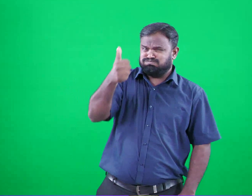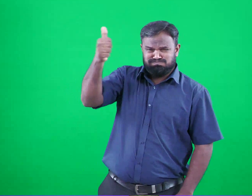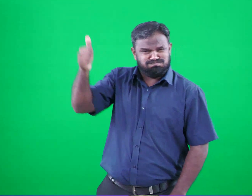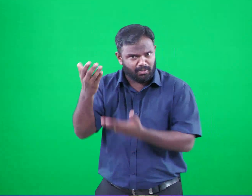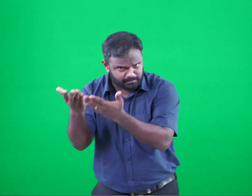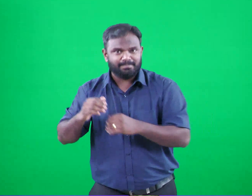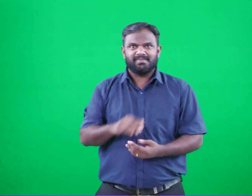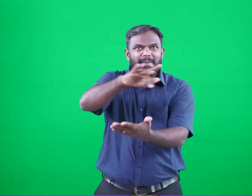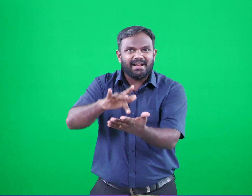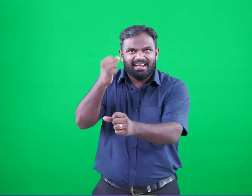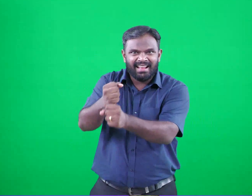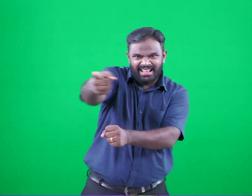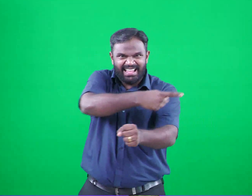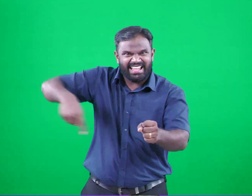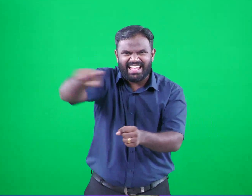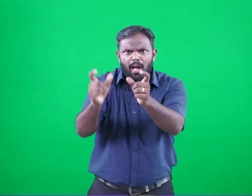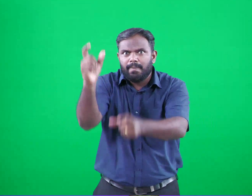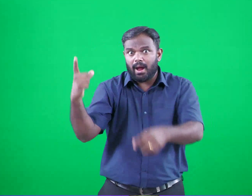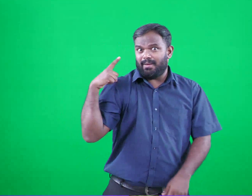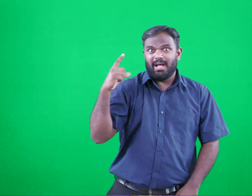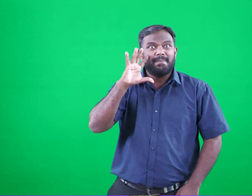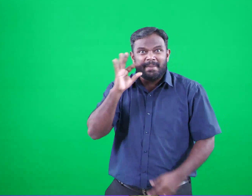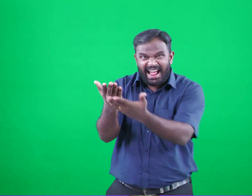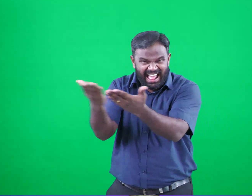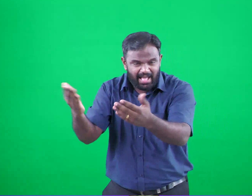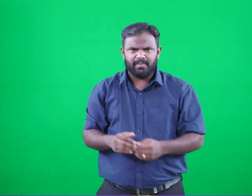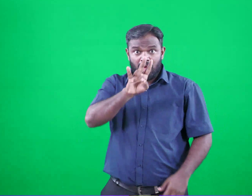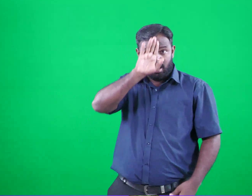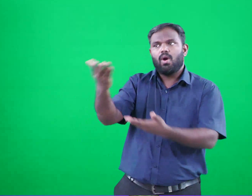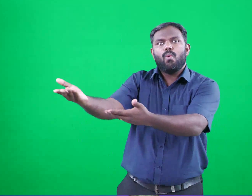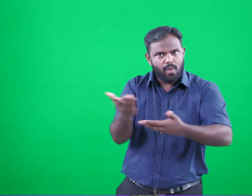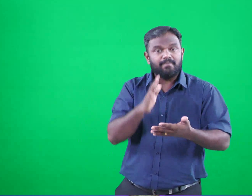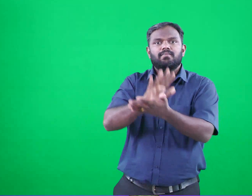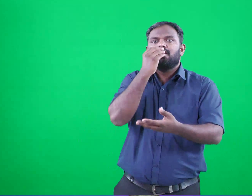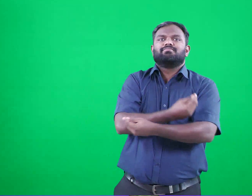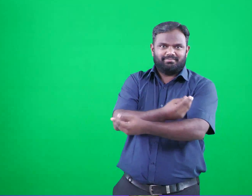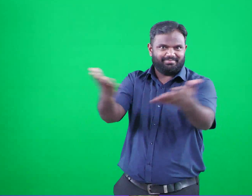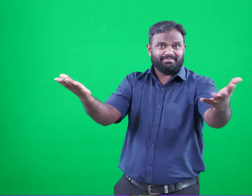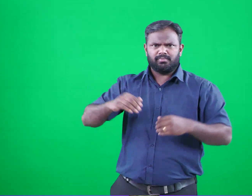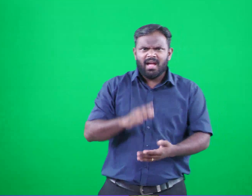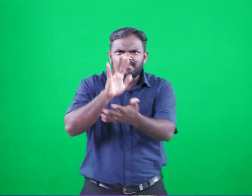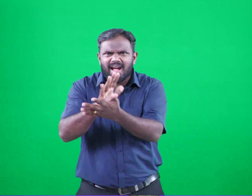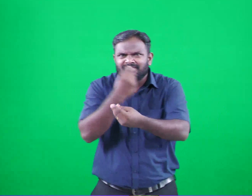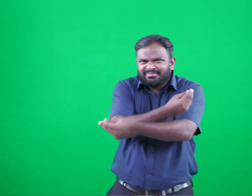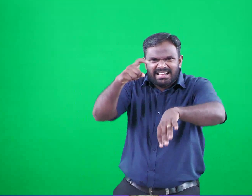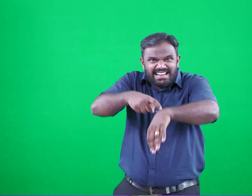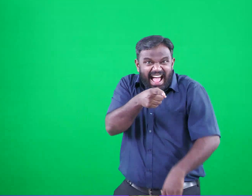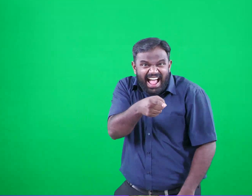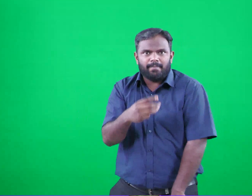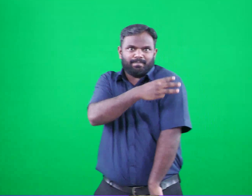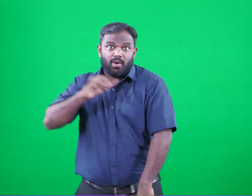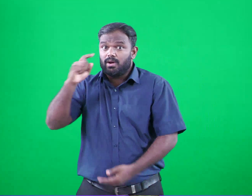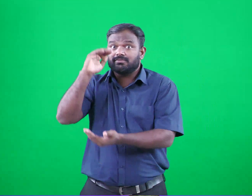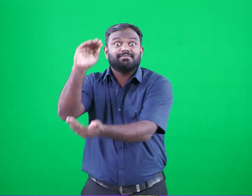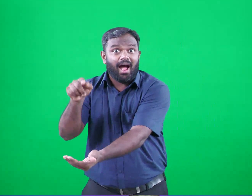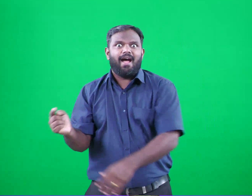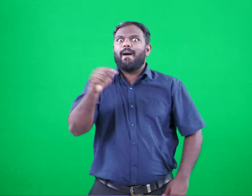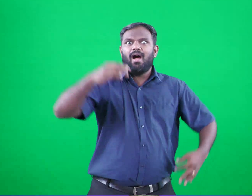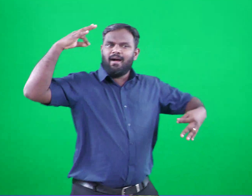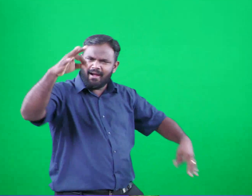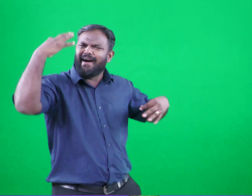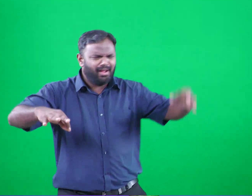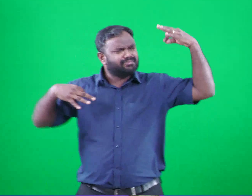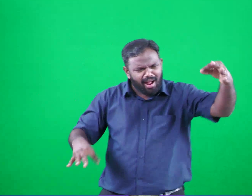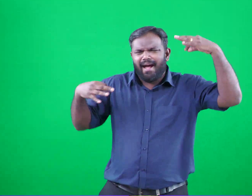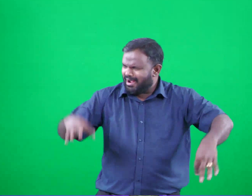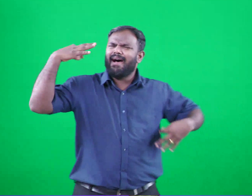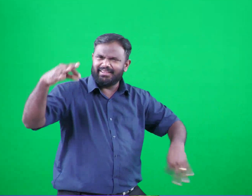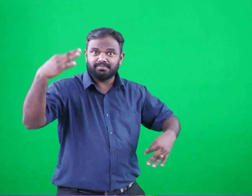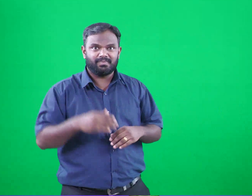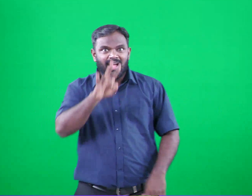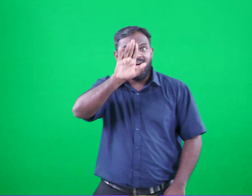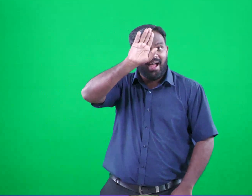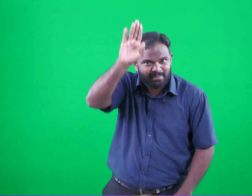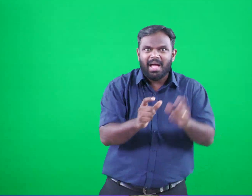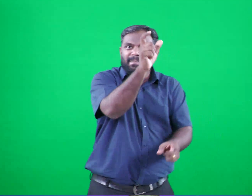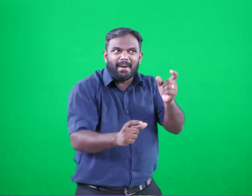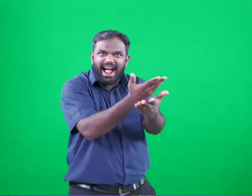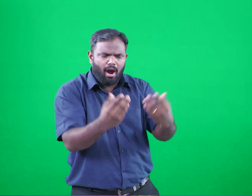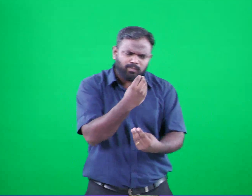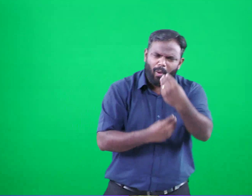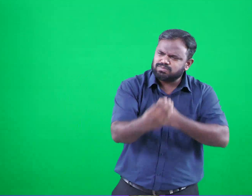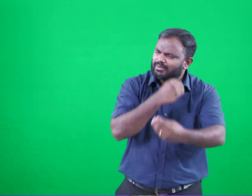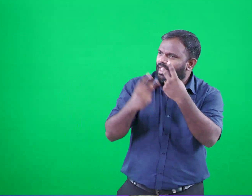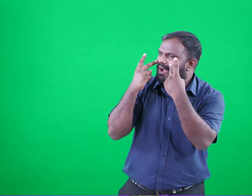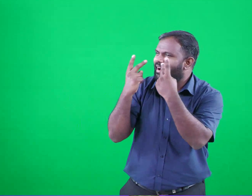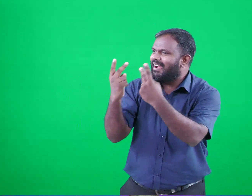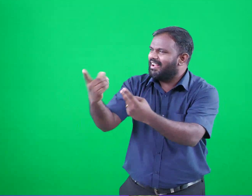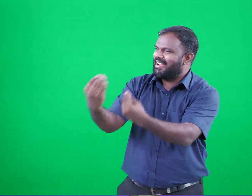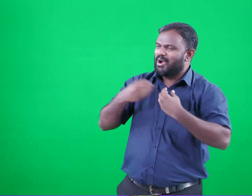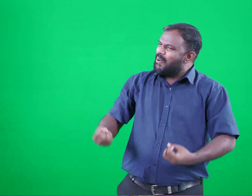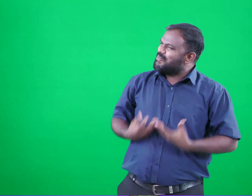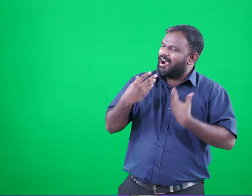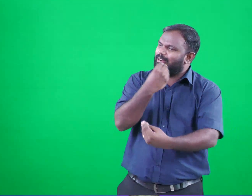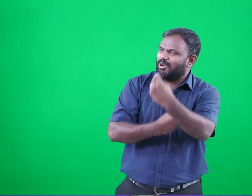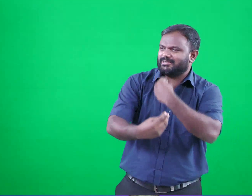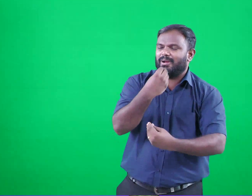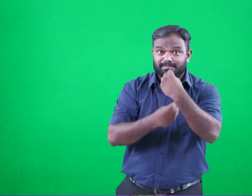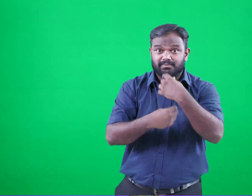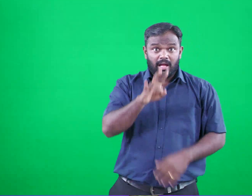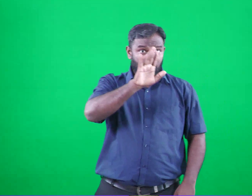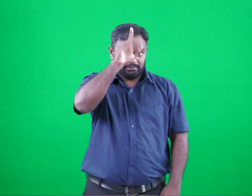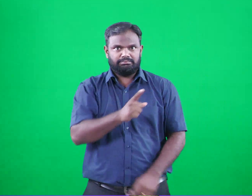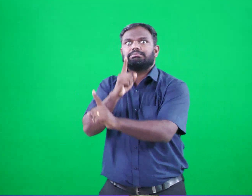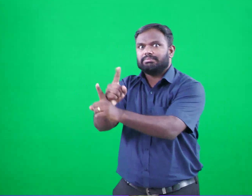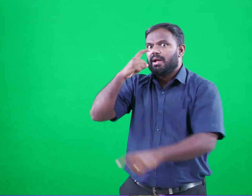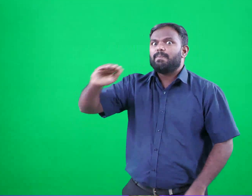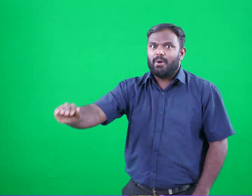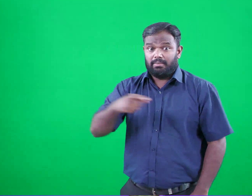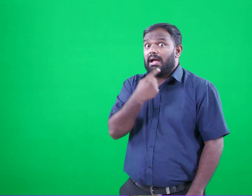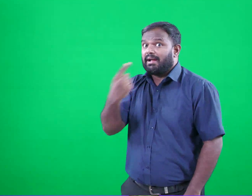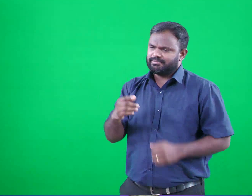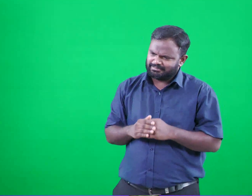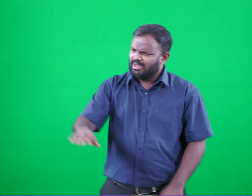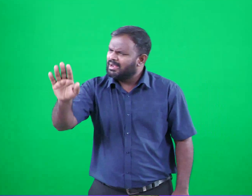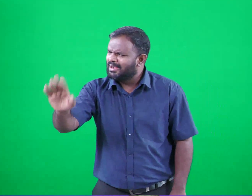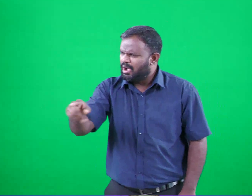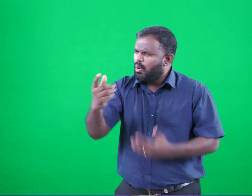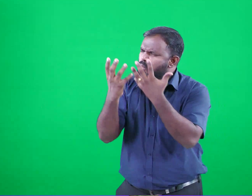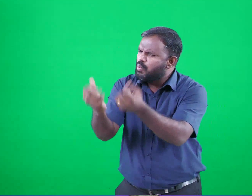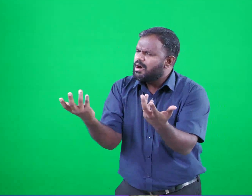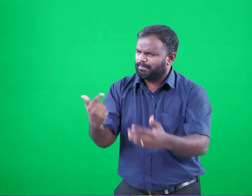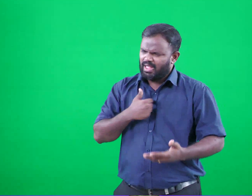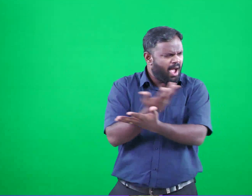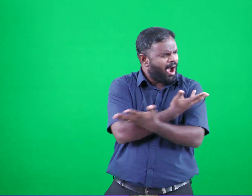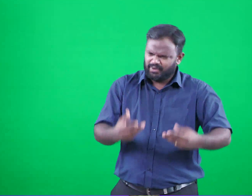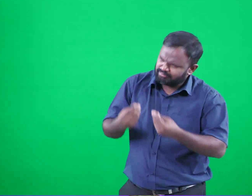When the daughter of Herodias came and danced, she pleased Herod and his guests, and the king said to the girl, "Ask me for whatever you wish, and I will give it to you."